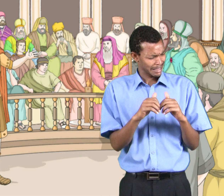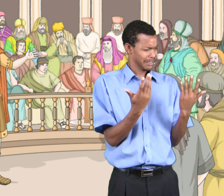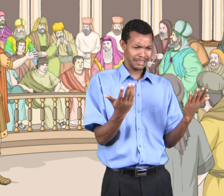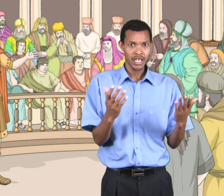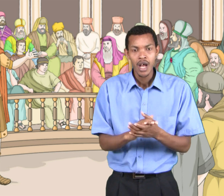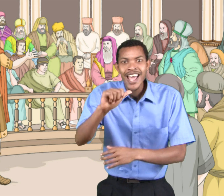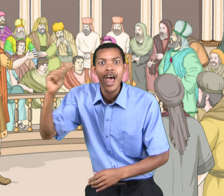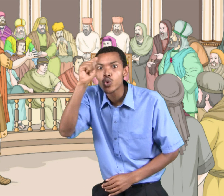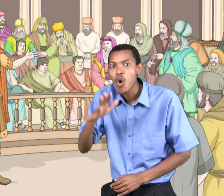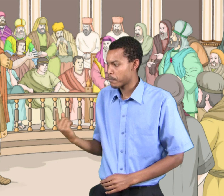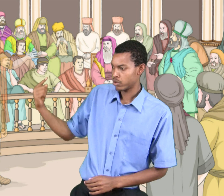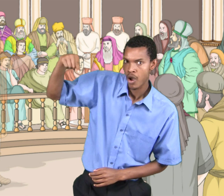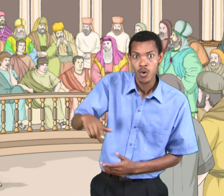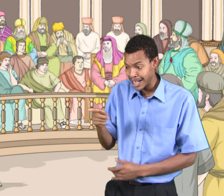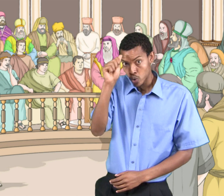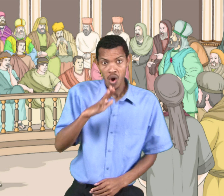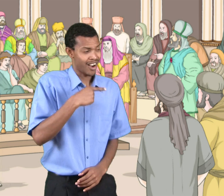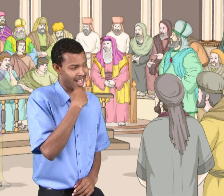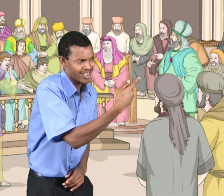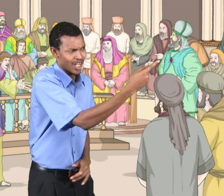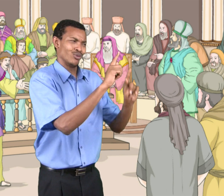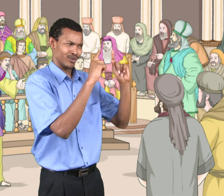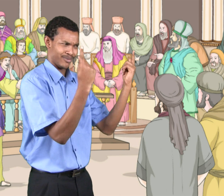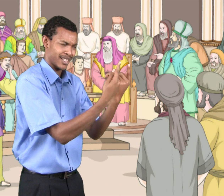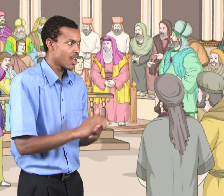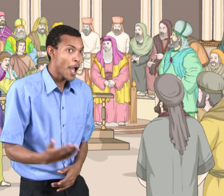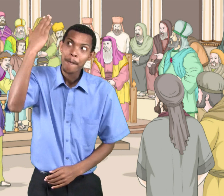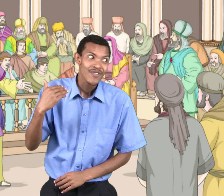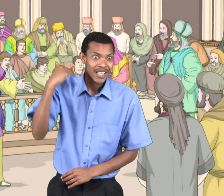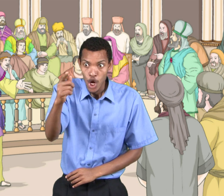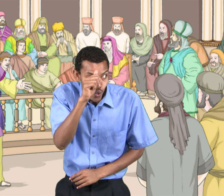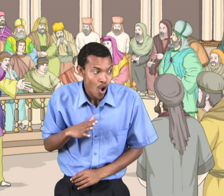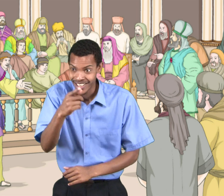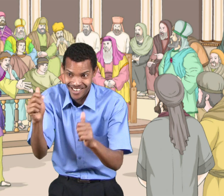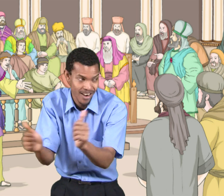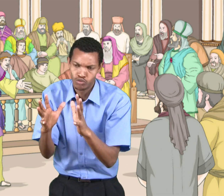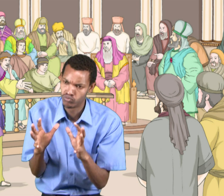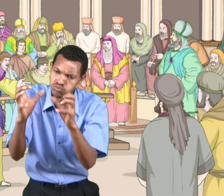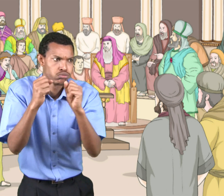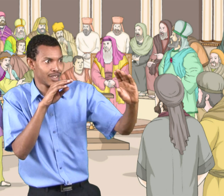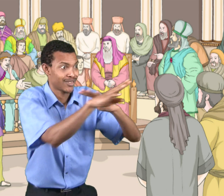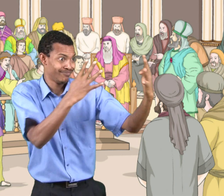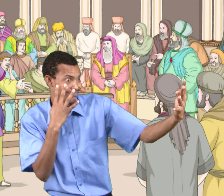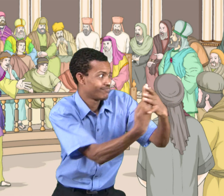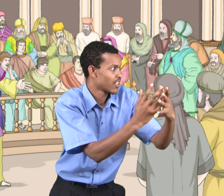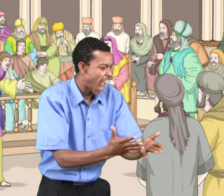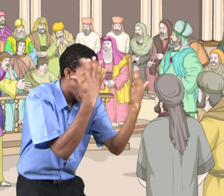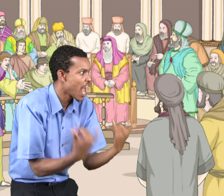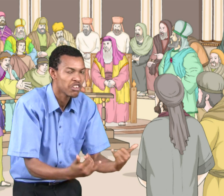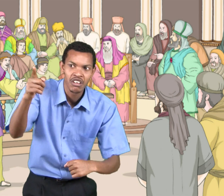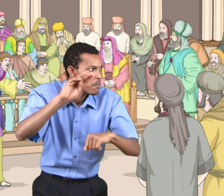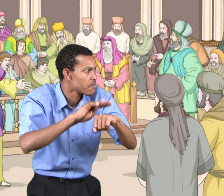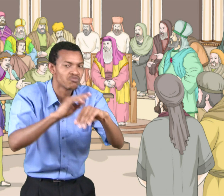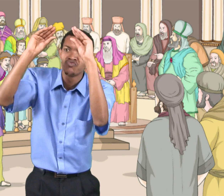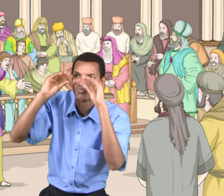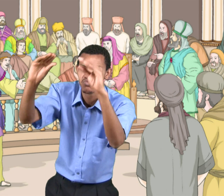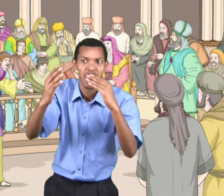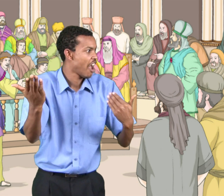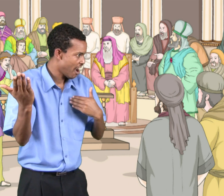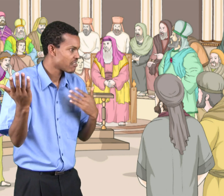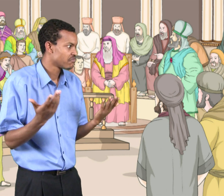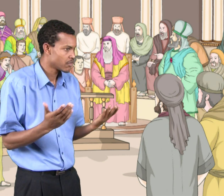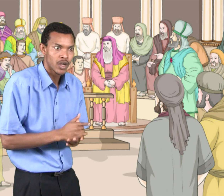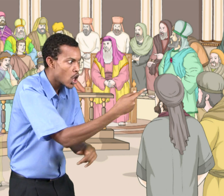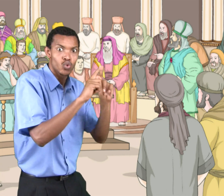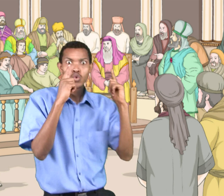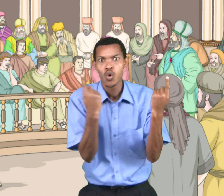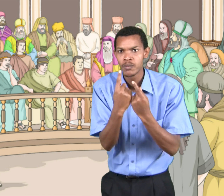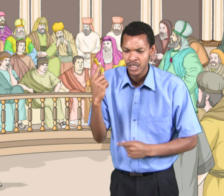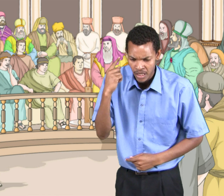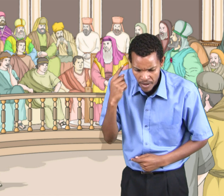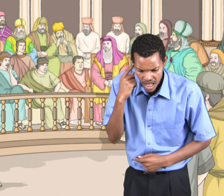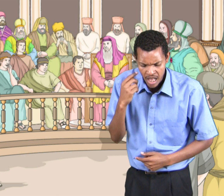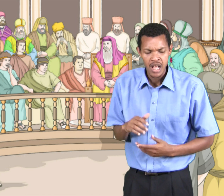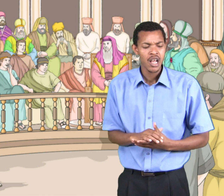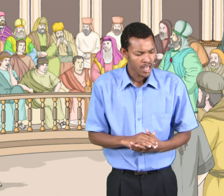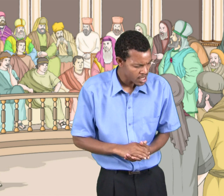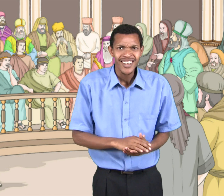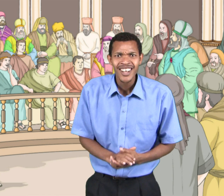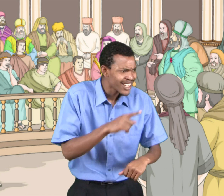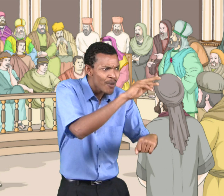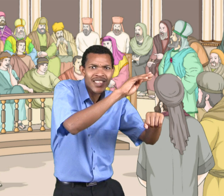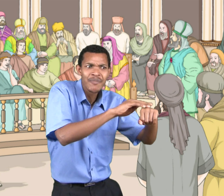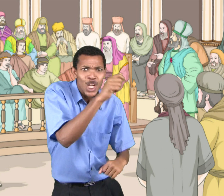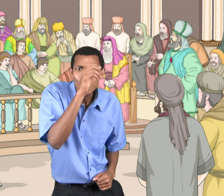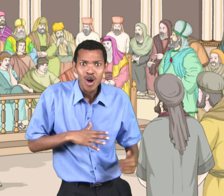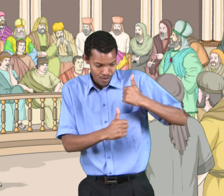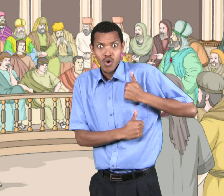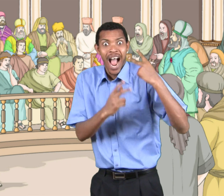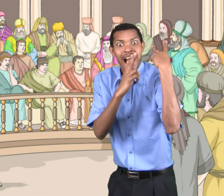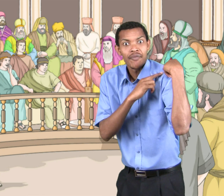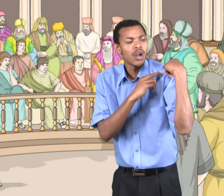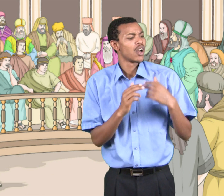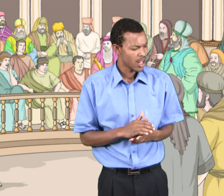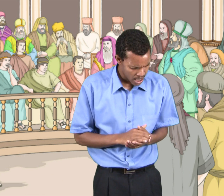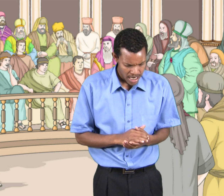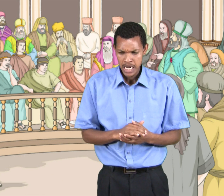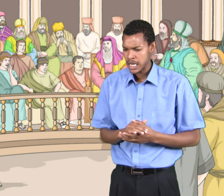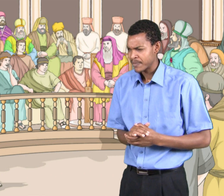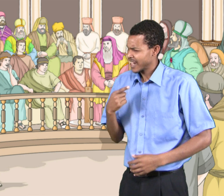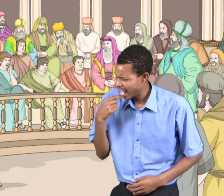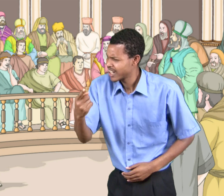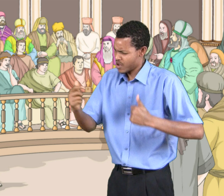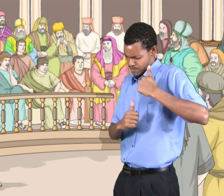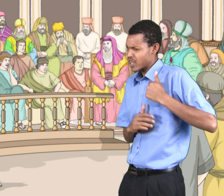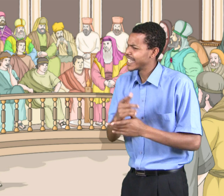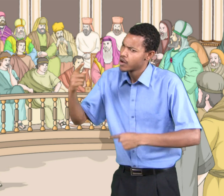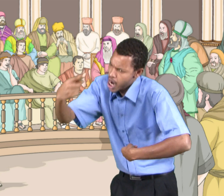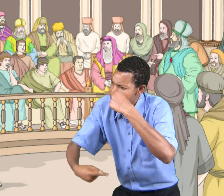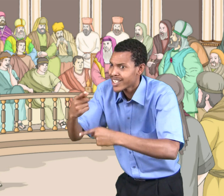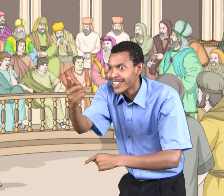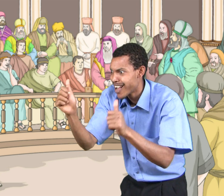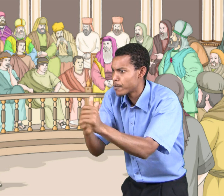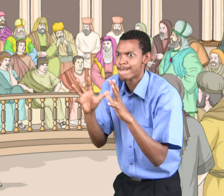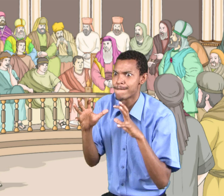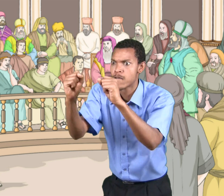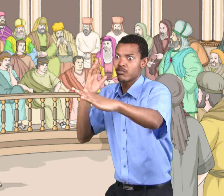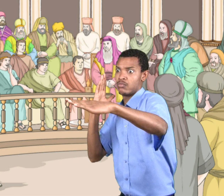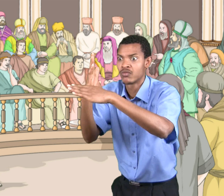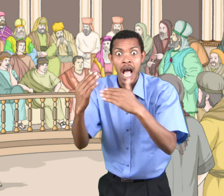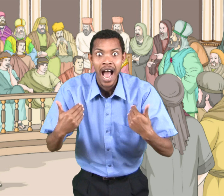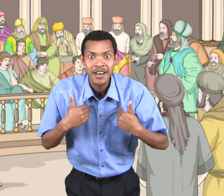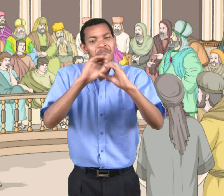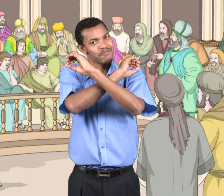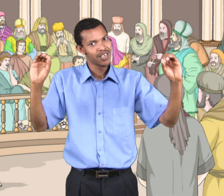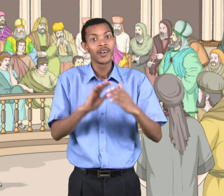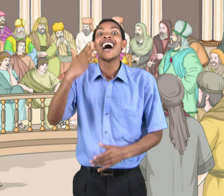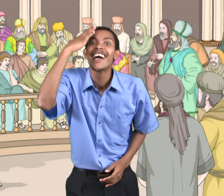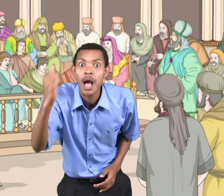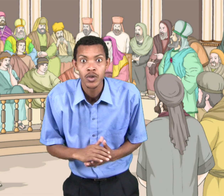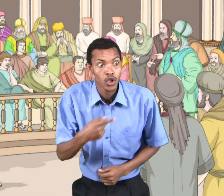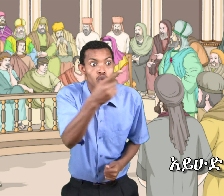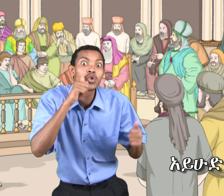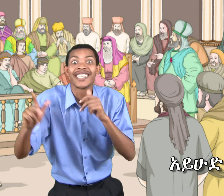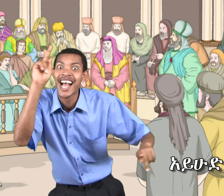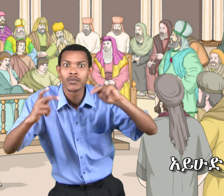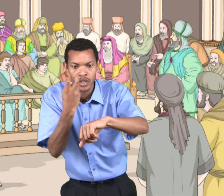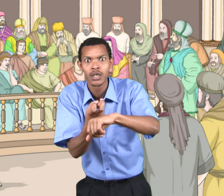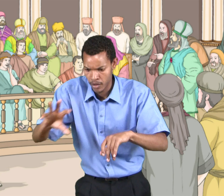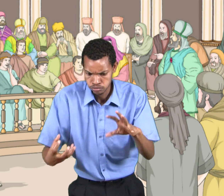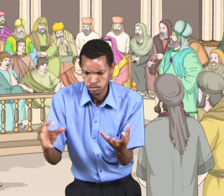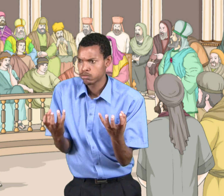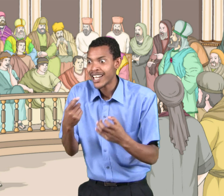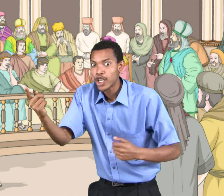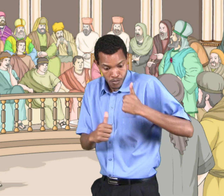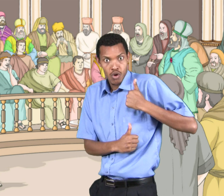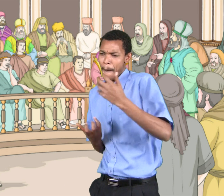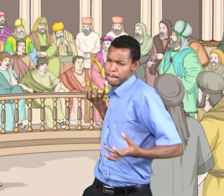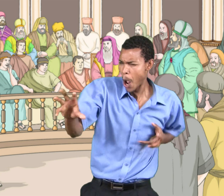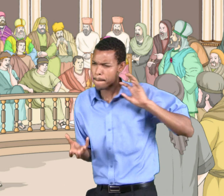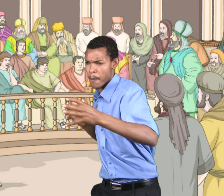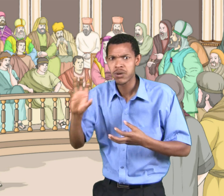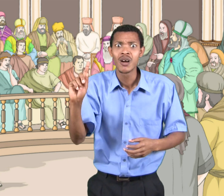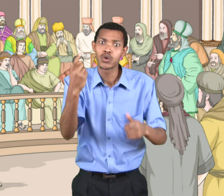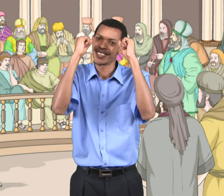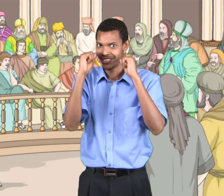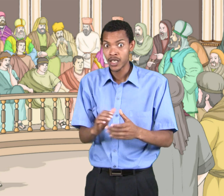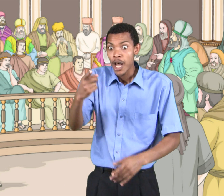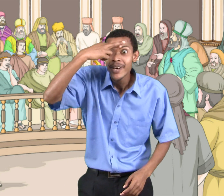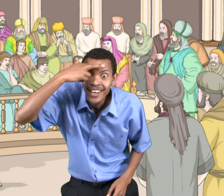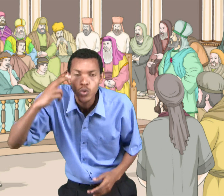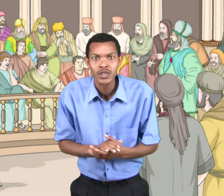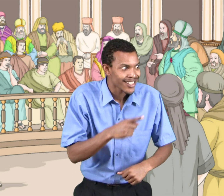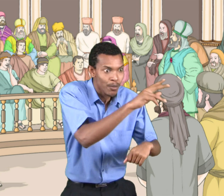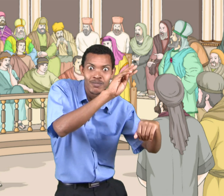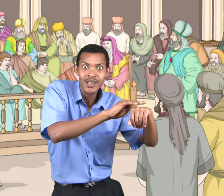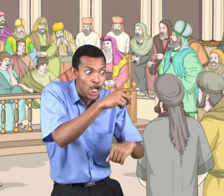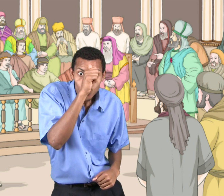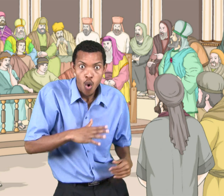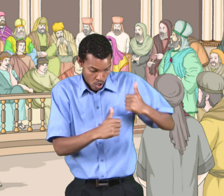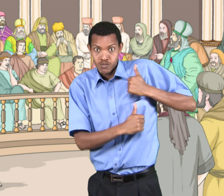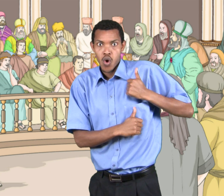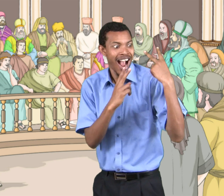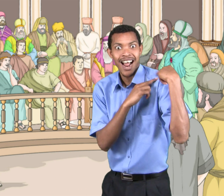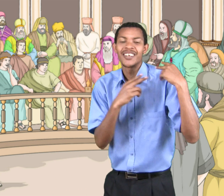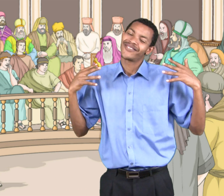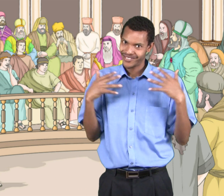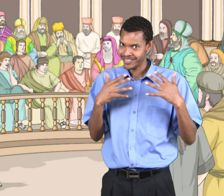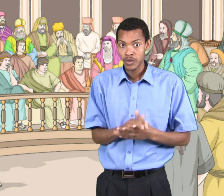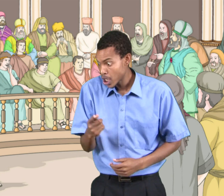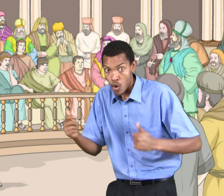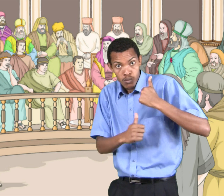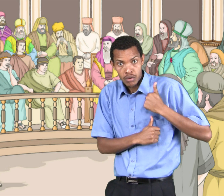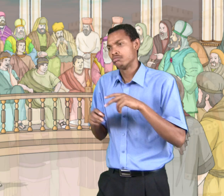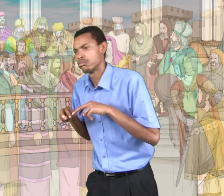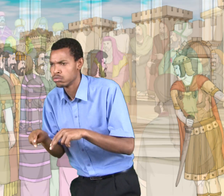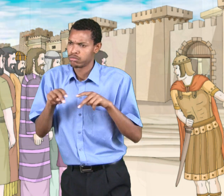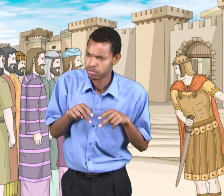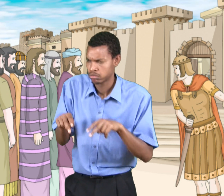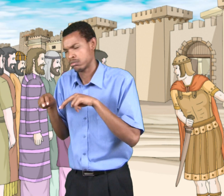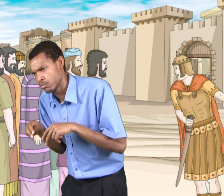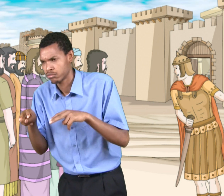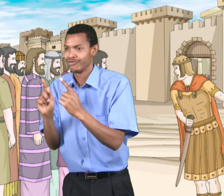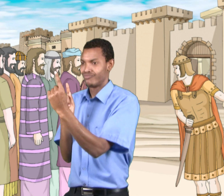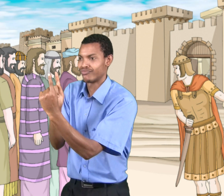Then someone came in and announced, “Look, the men you put in jail are standing in the temple courts teaching the people!”